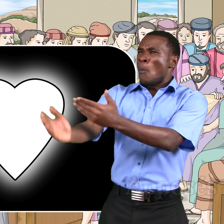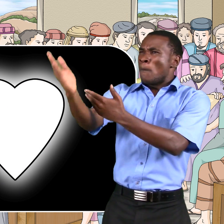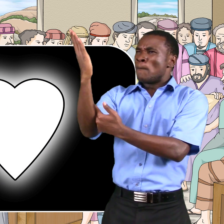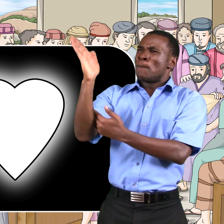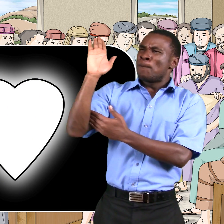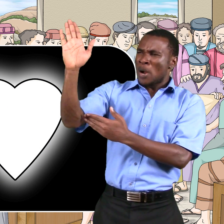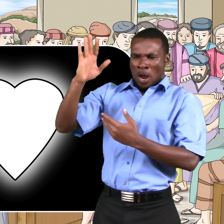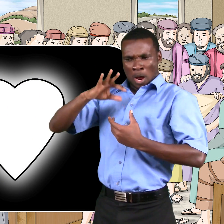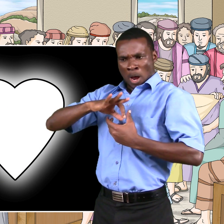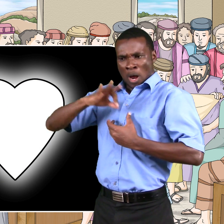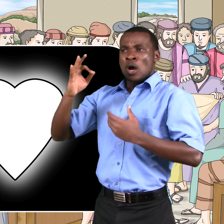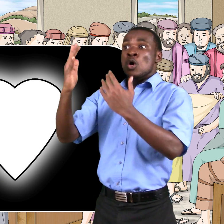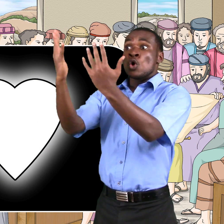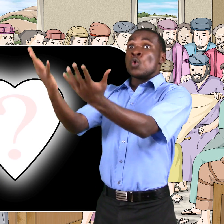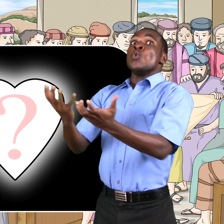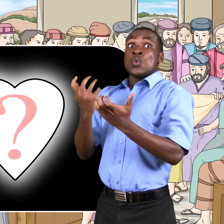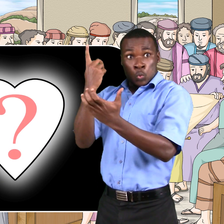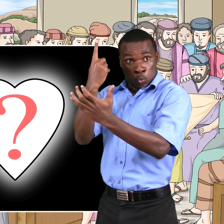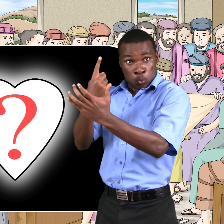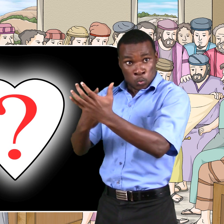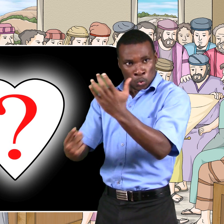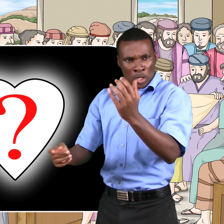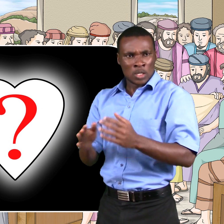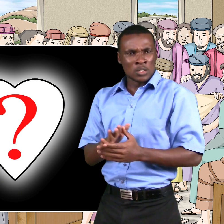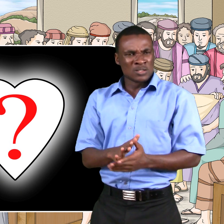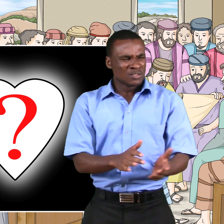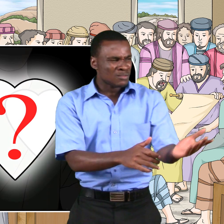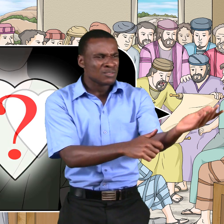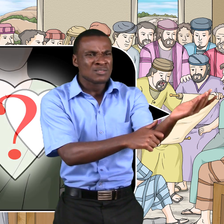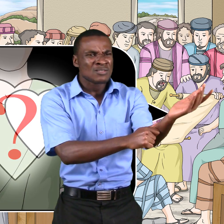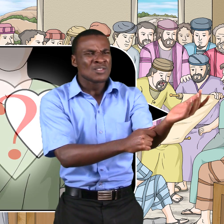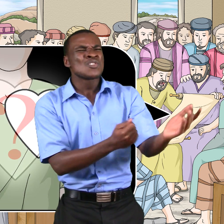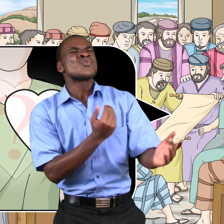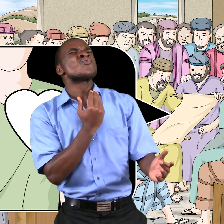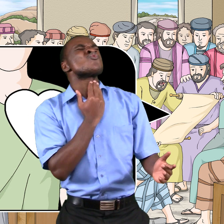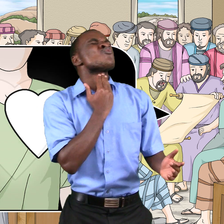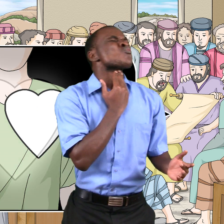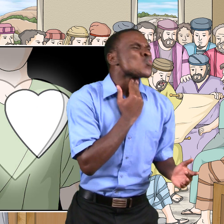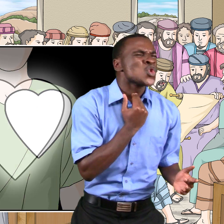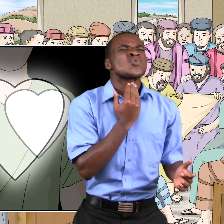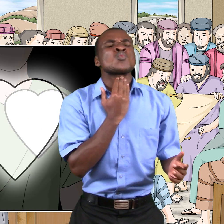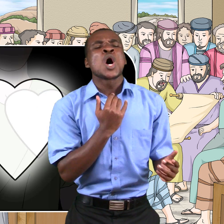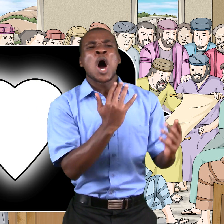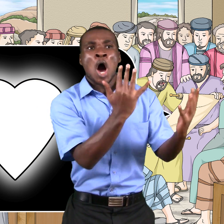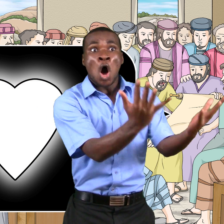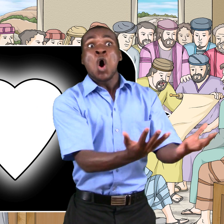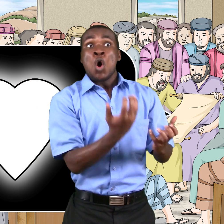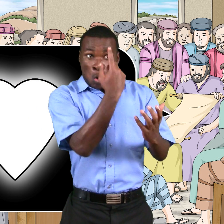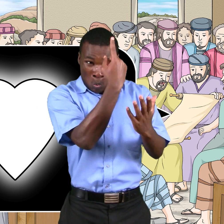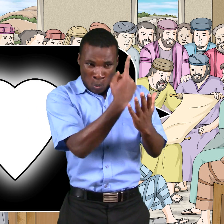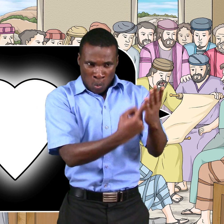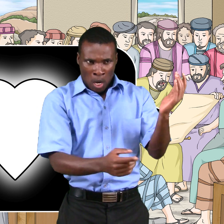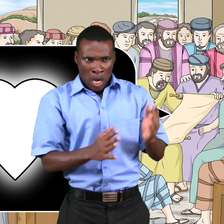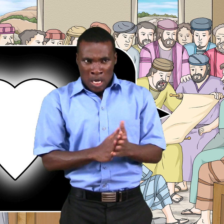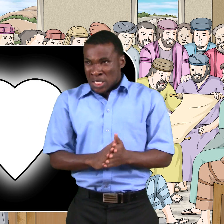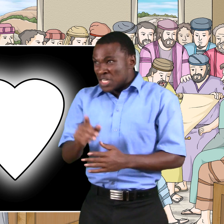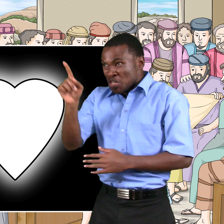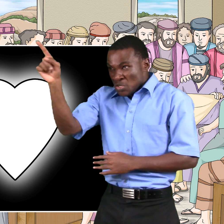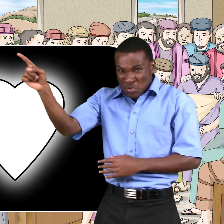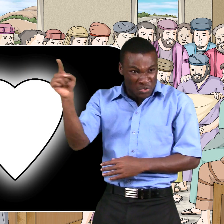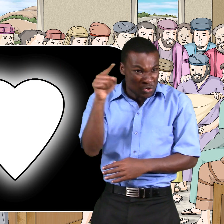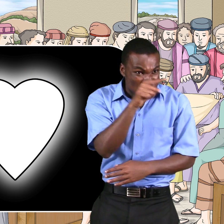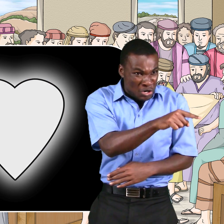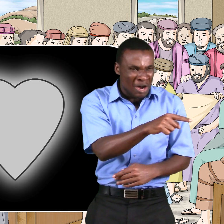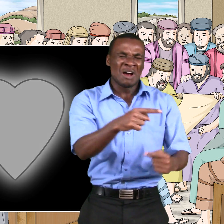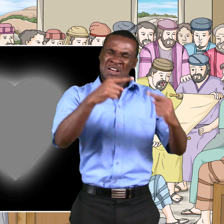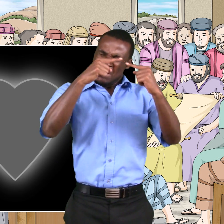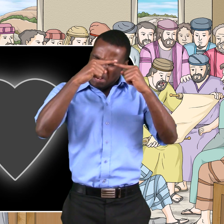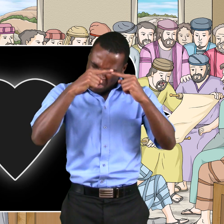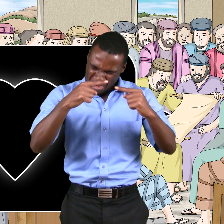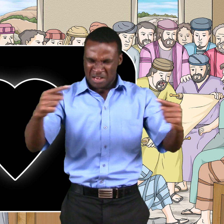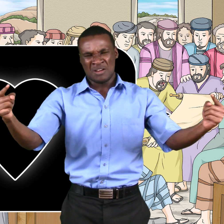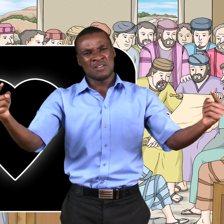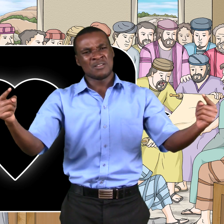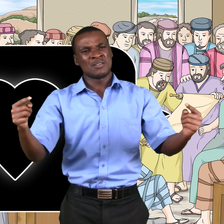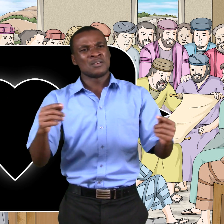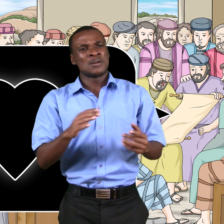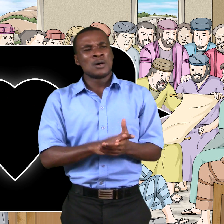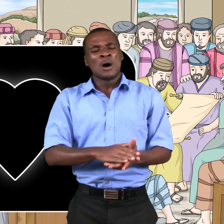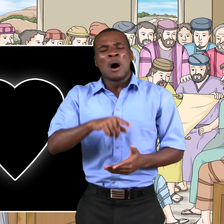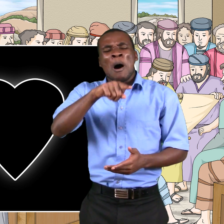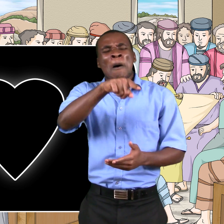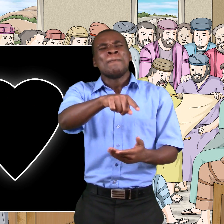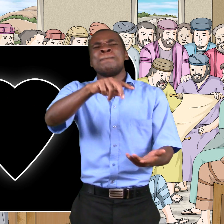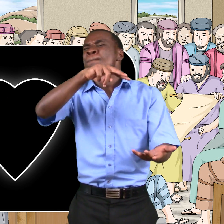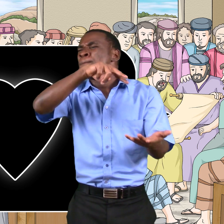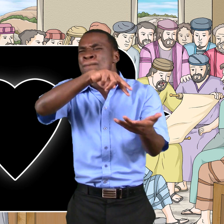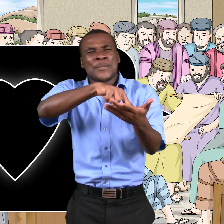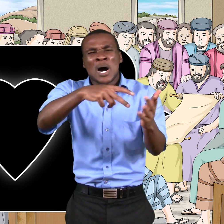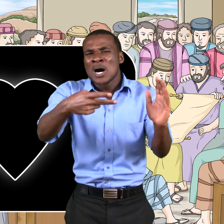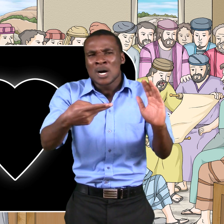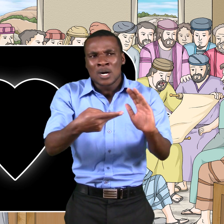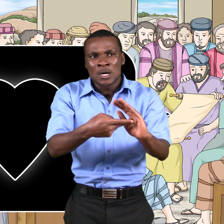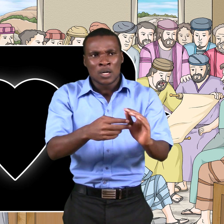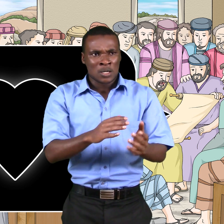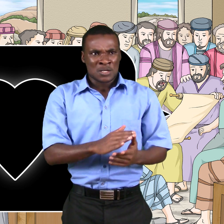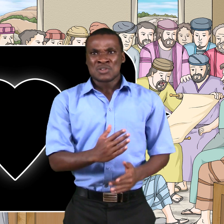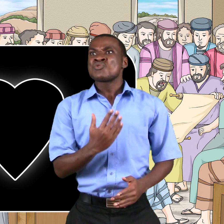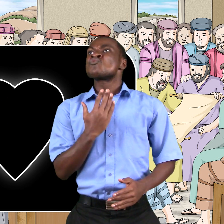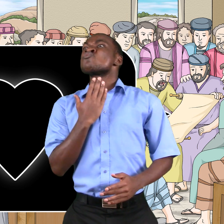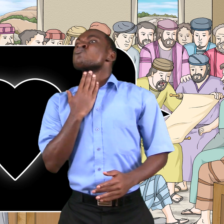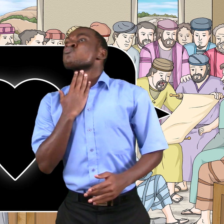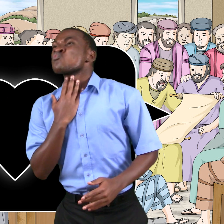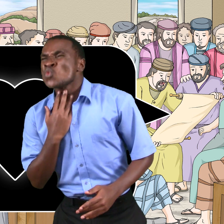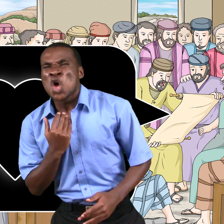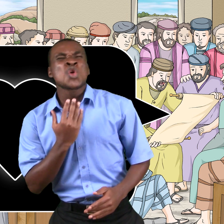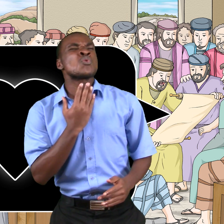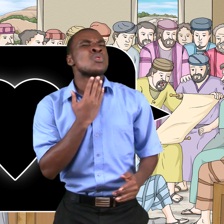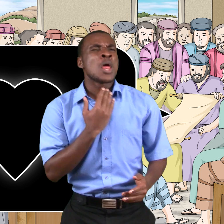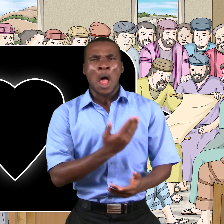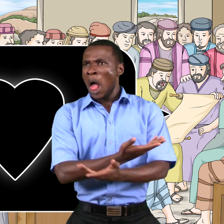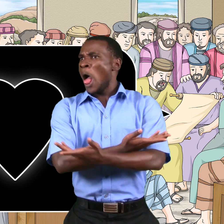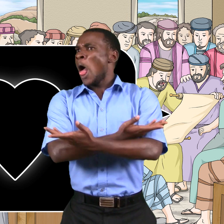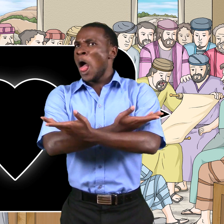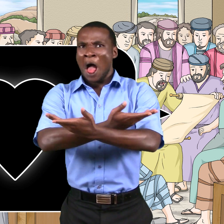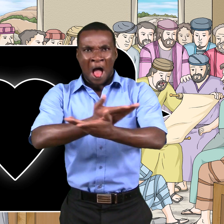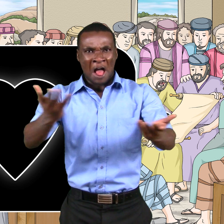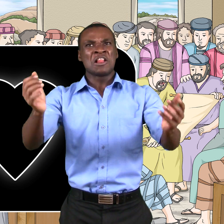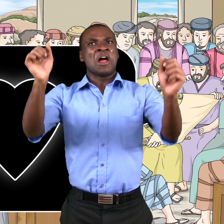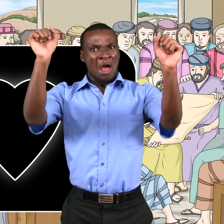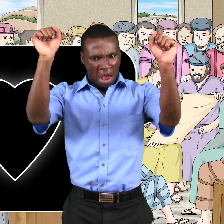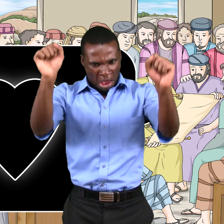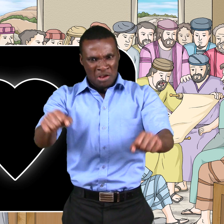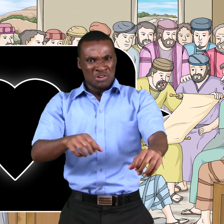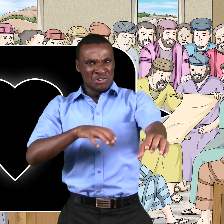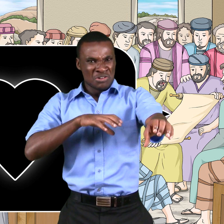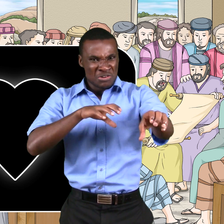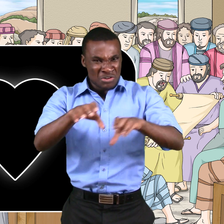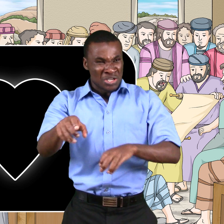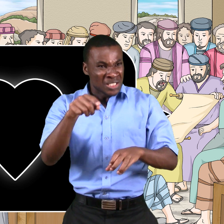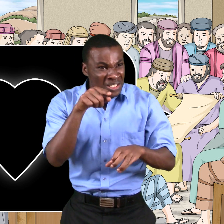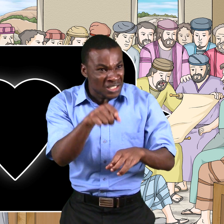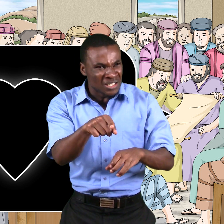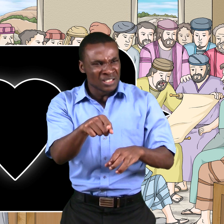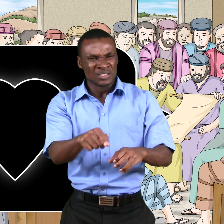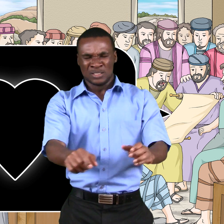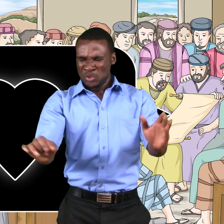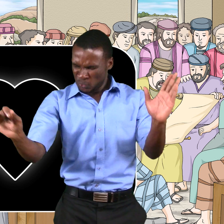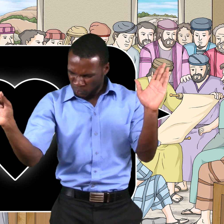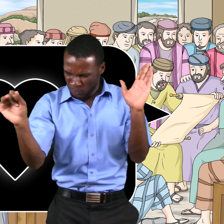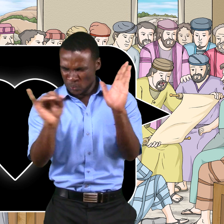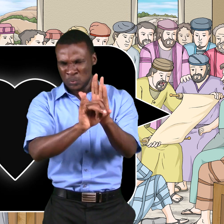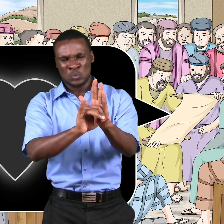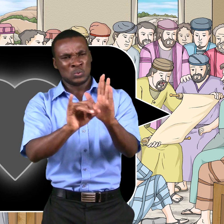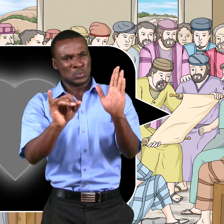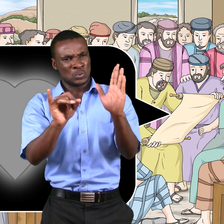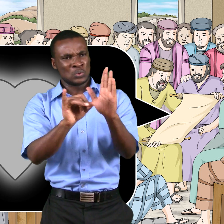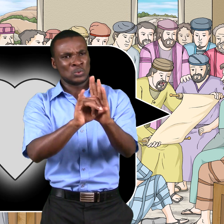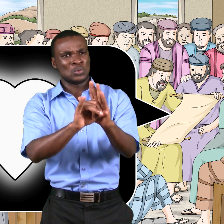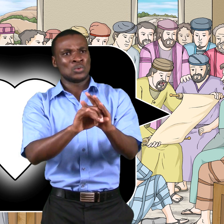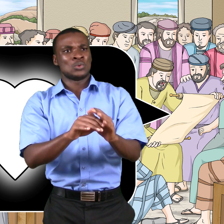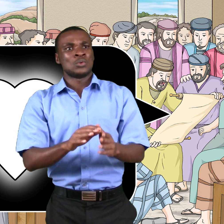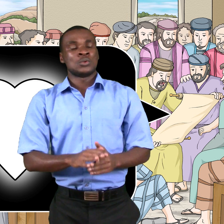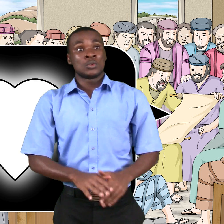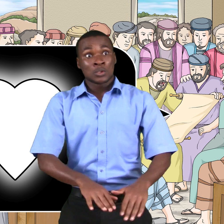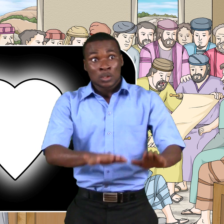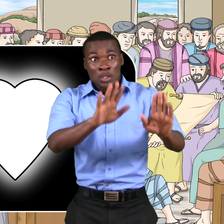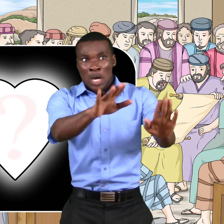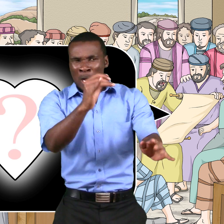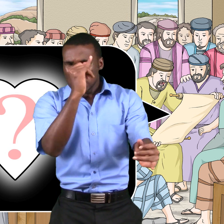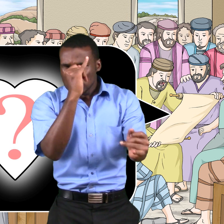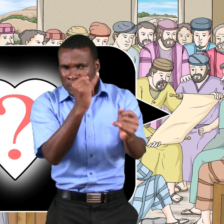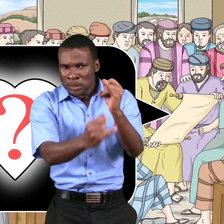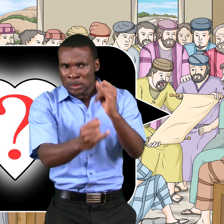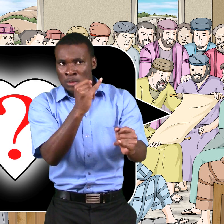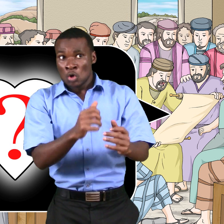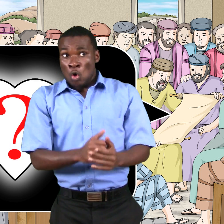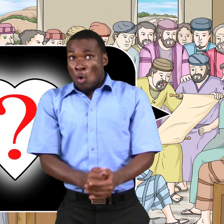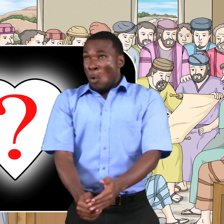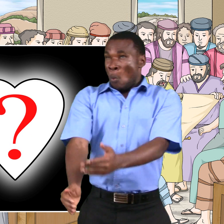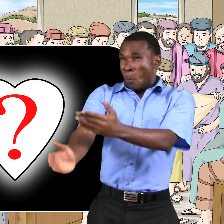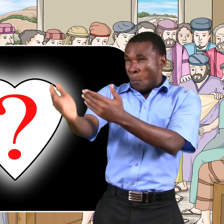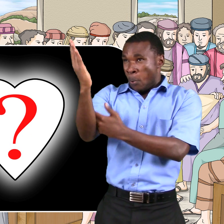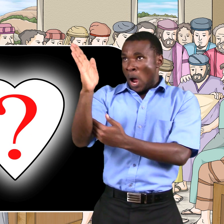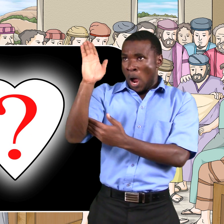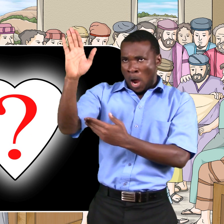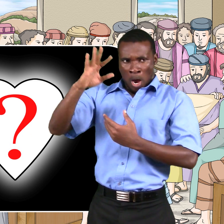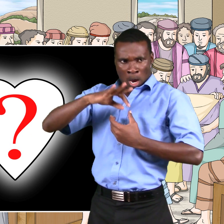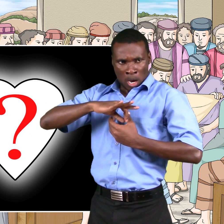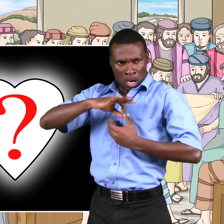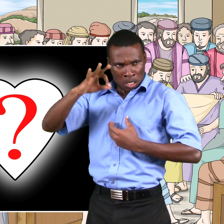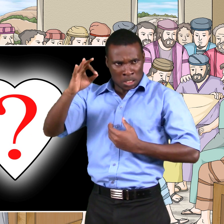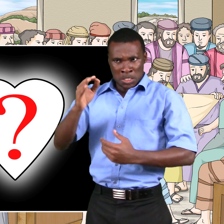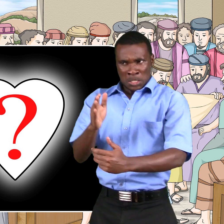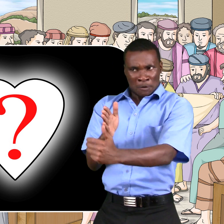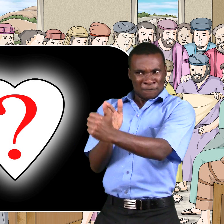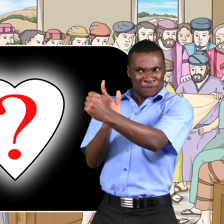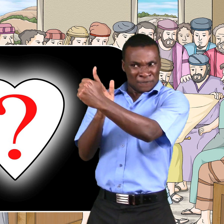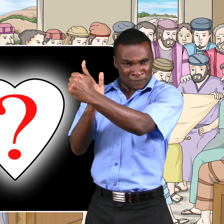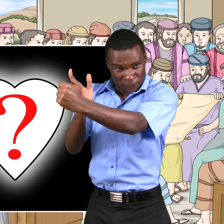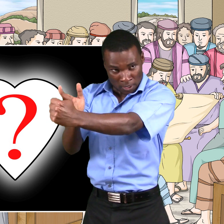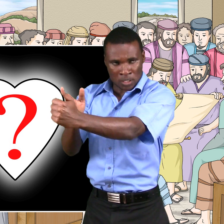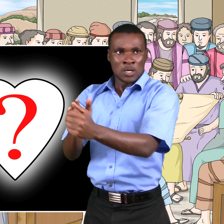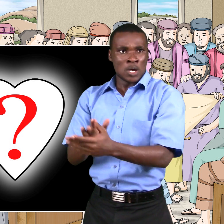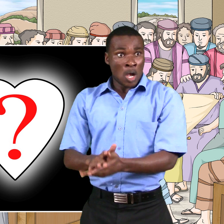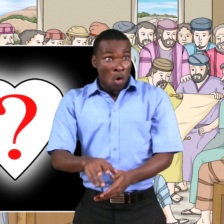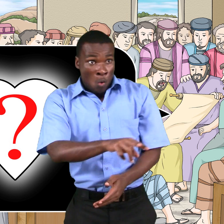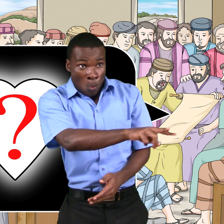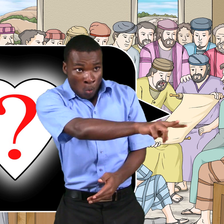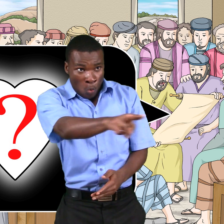They are opposed to each other, so that you do not do what you want.